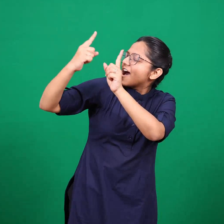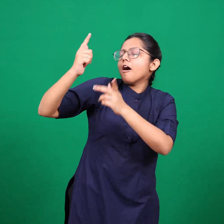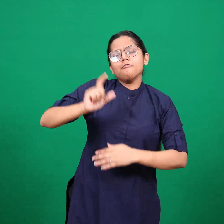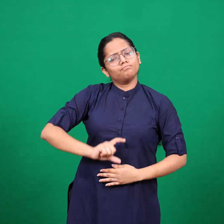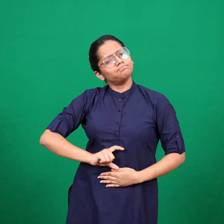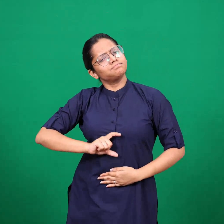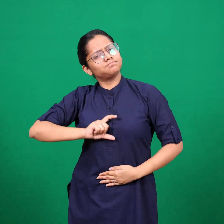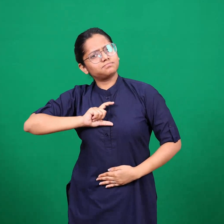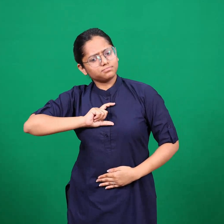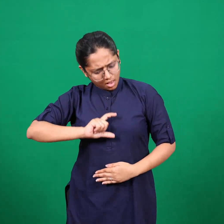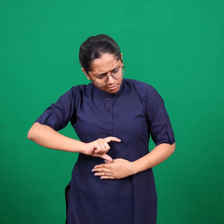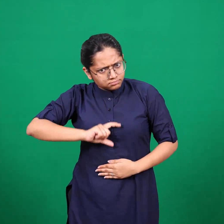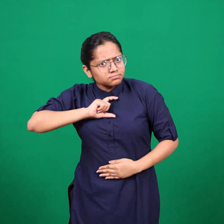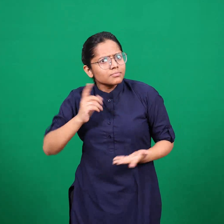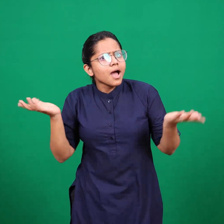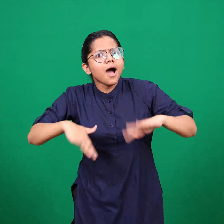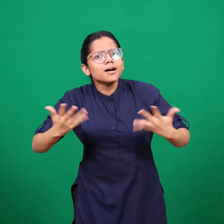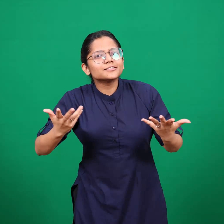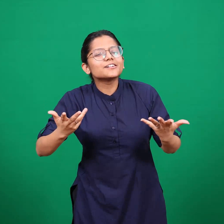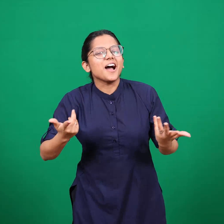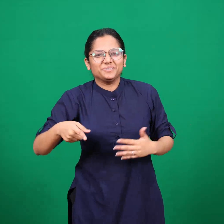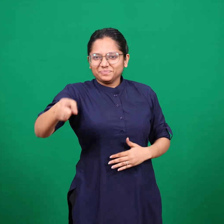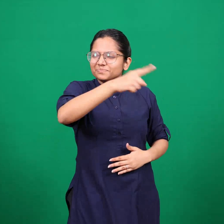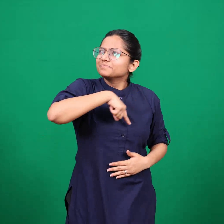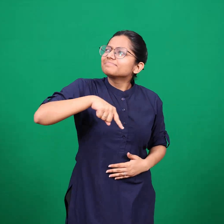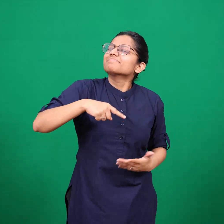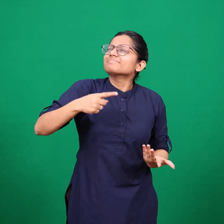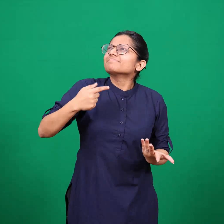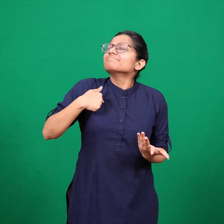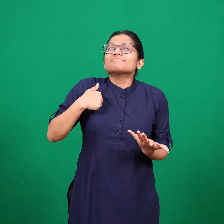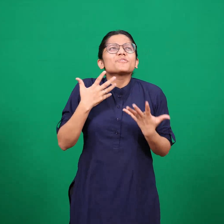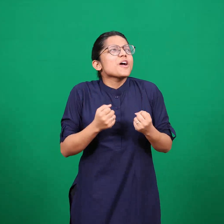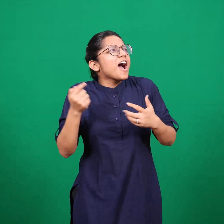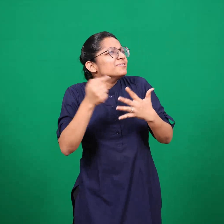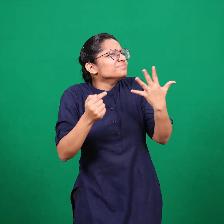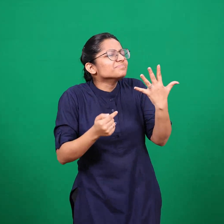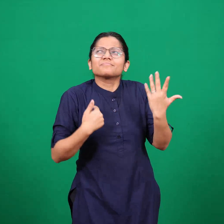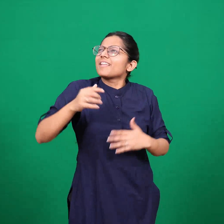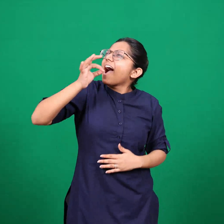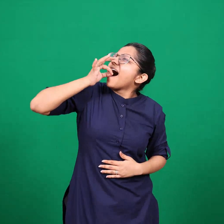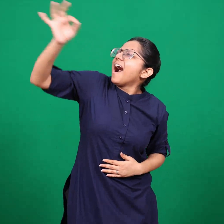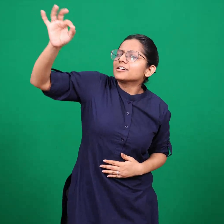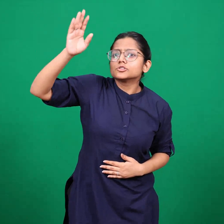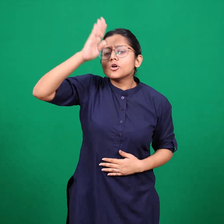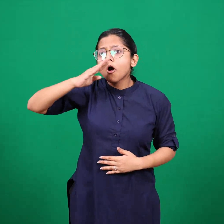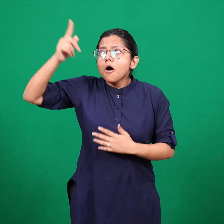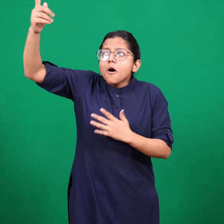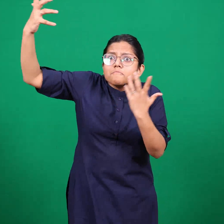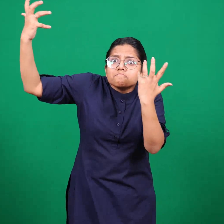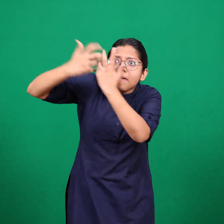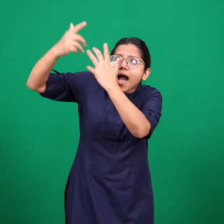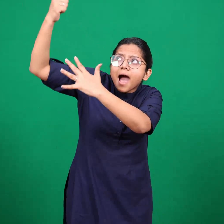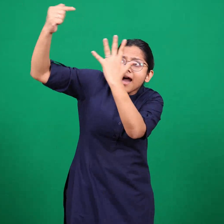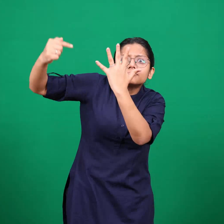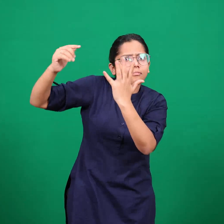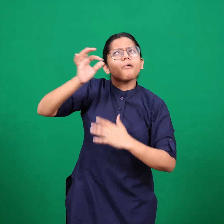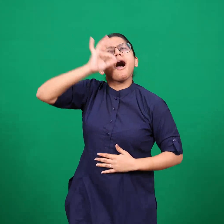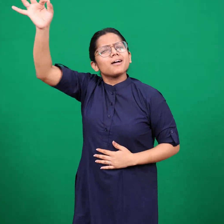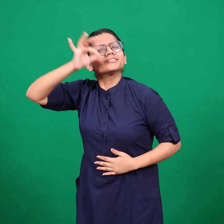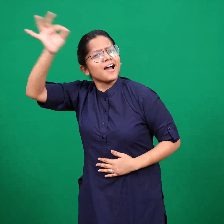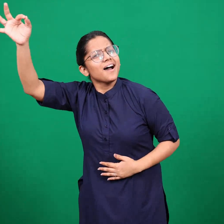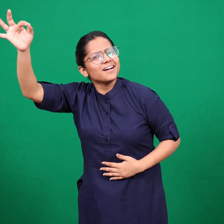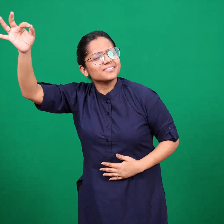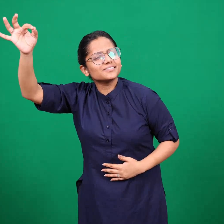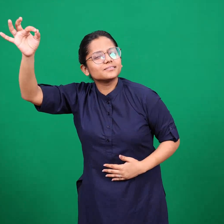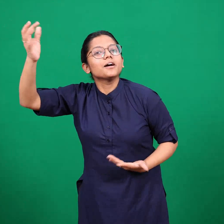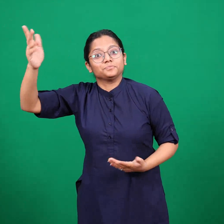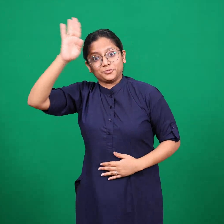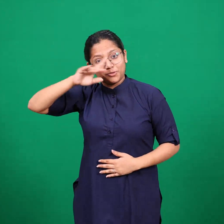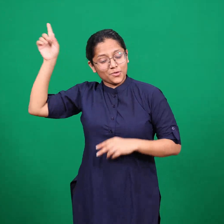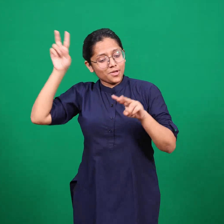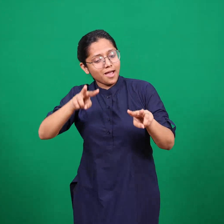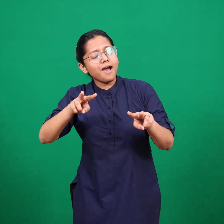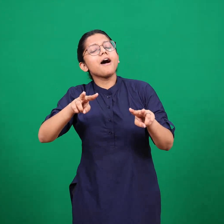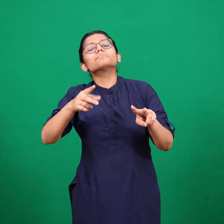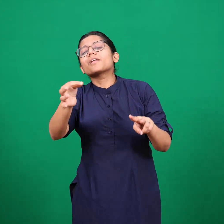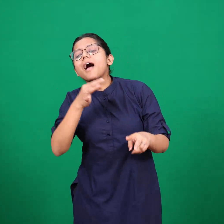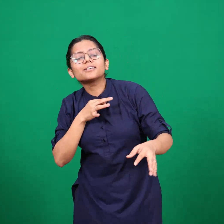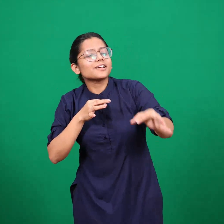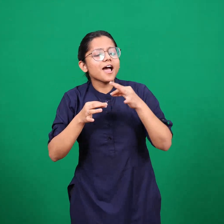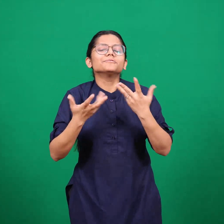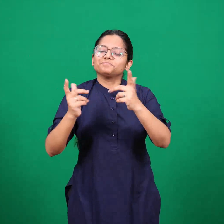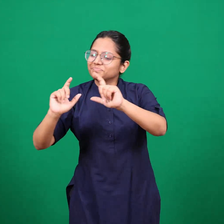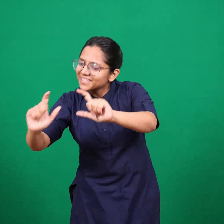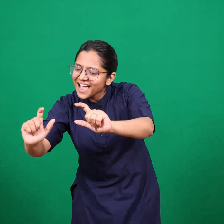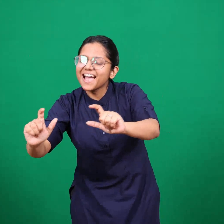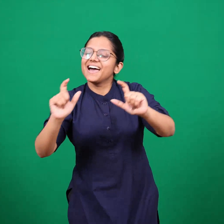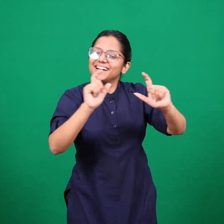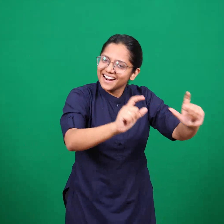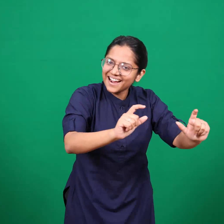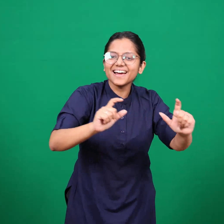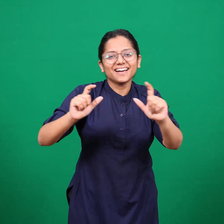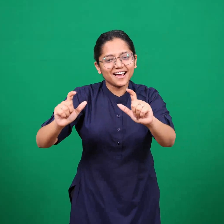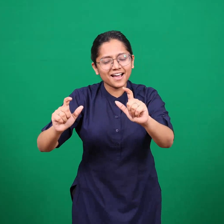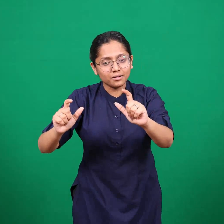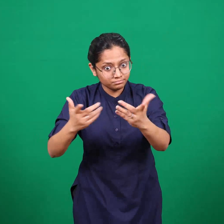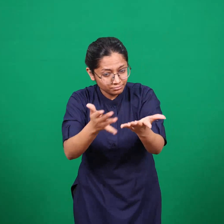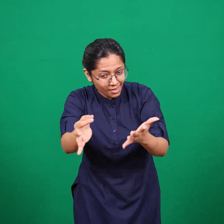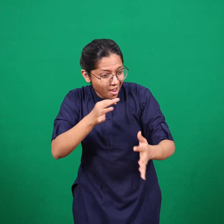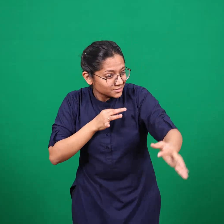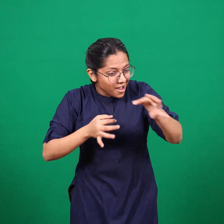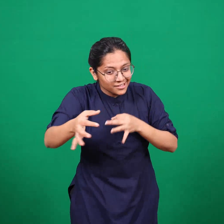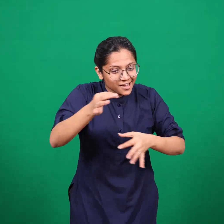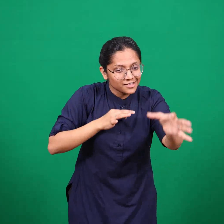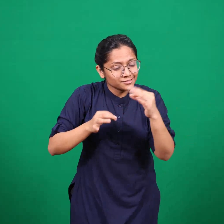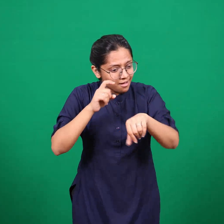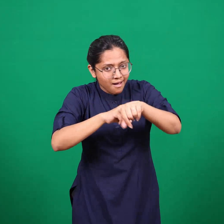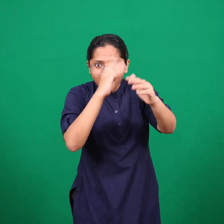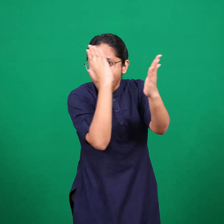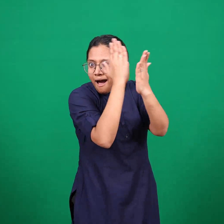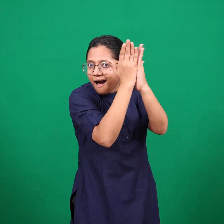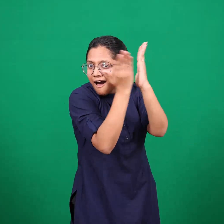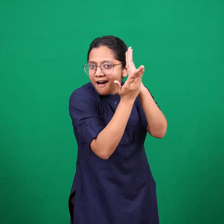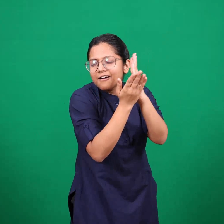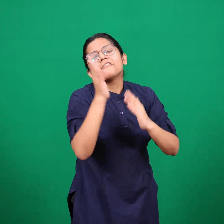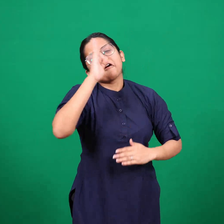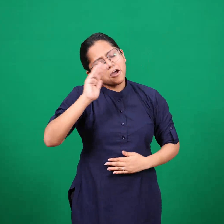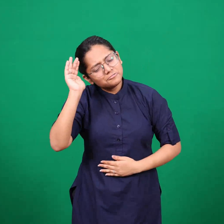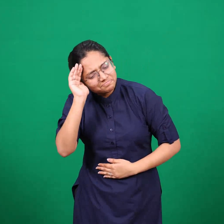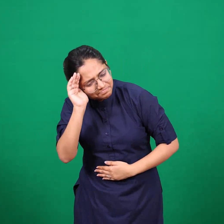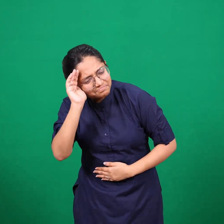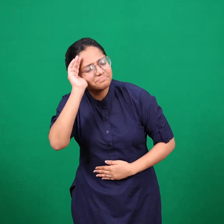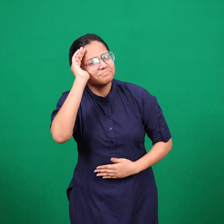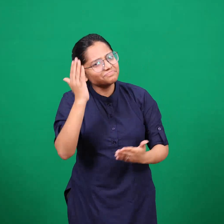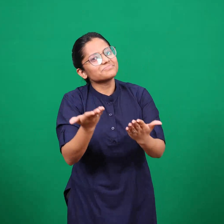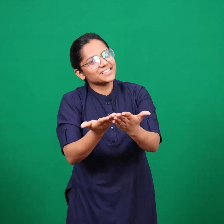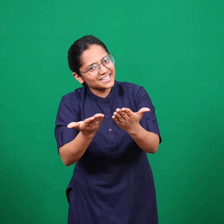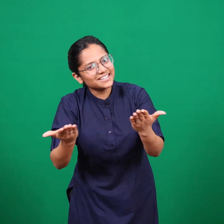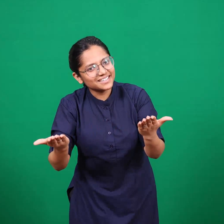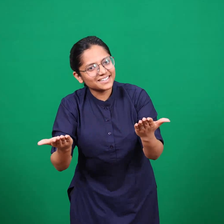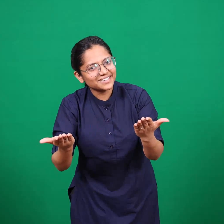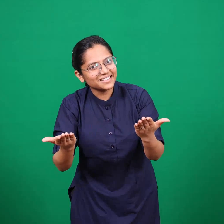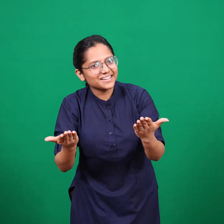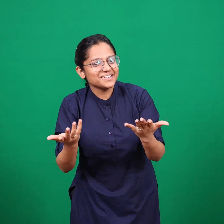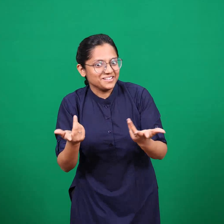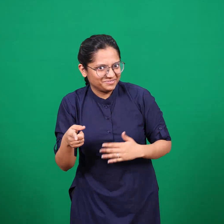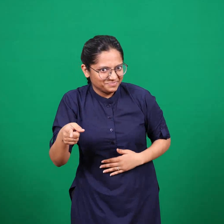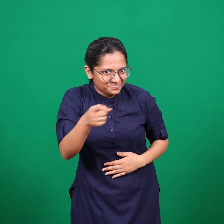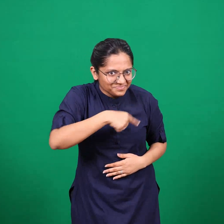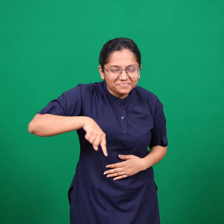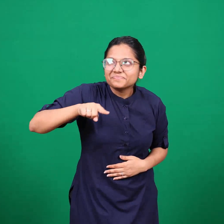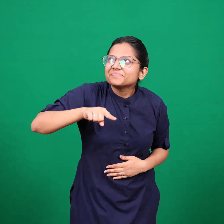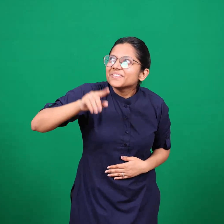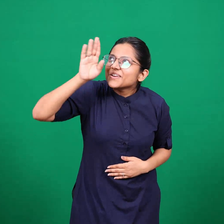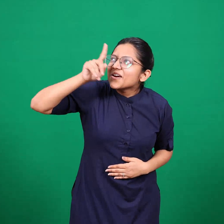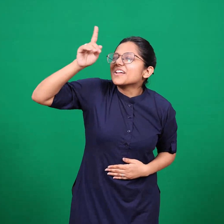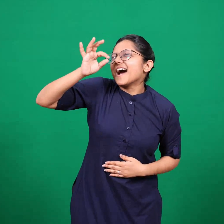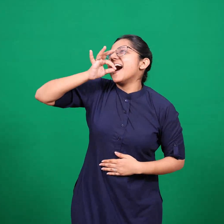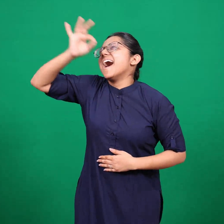And this is the confidence that we have before Him: If we ask anything according to His will, He hears us.